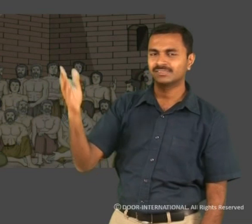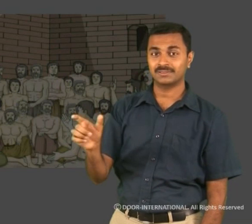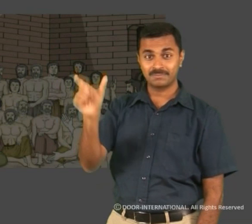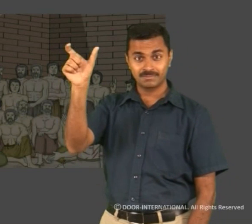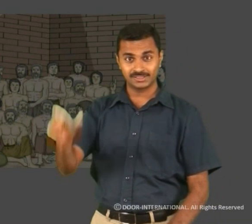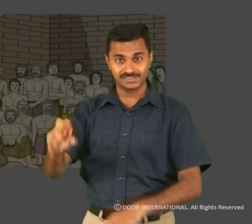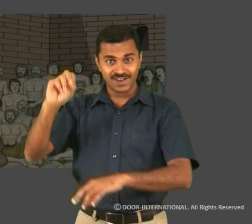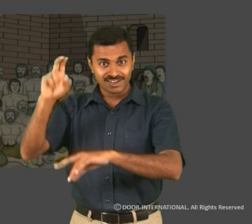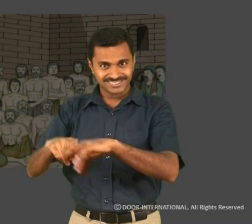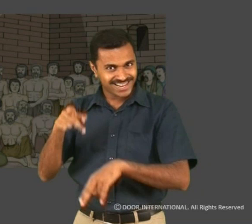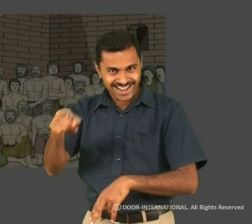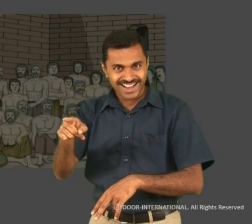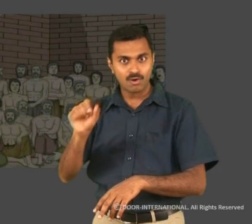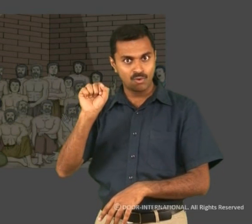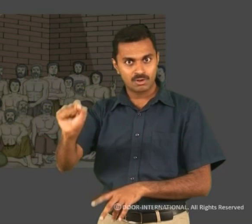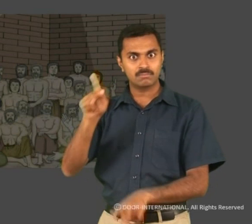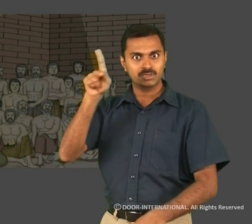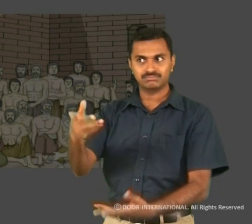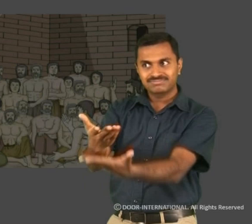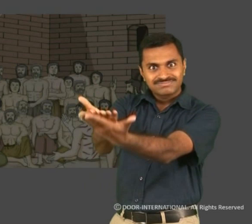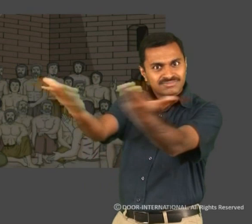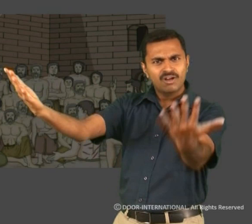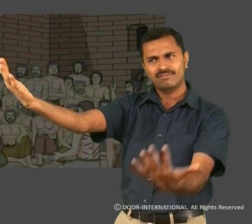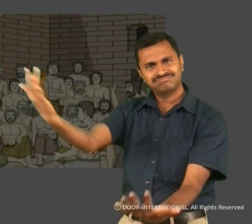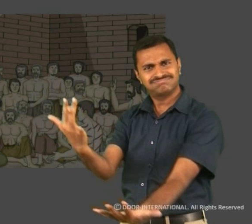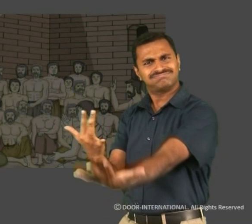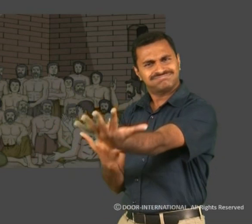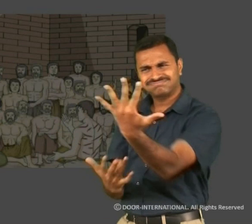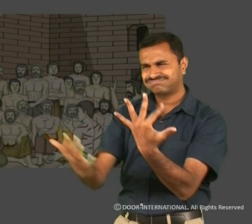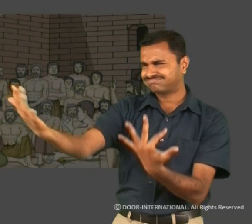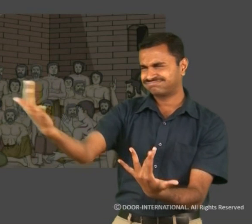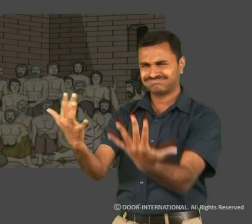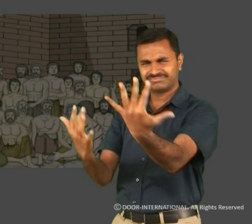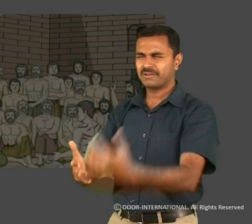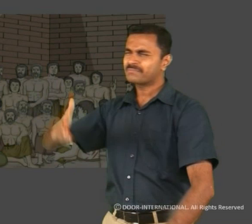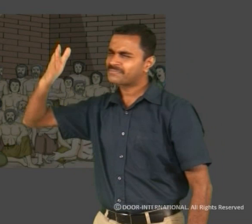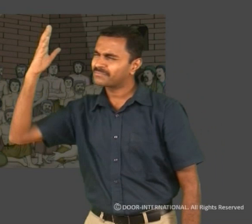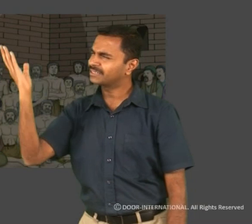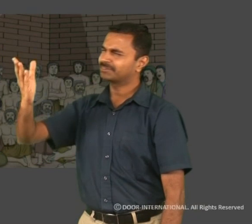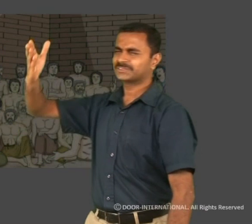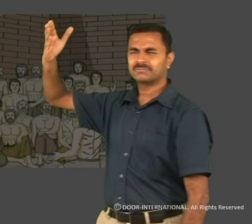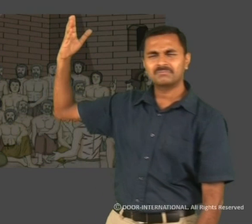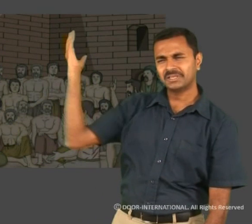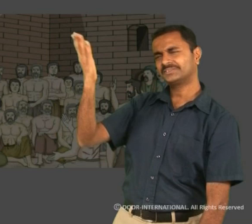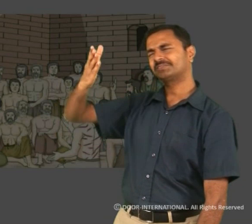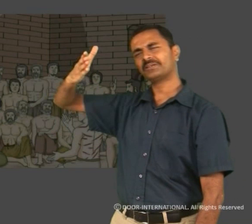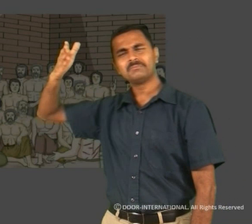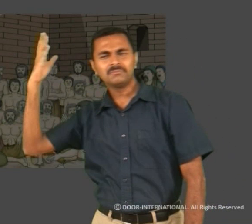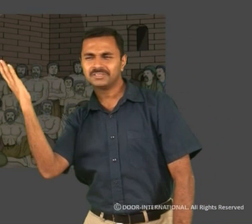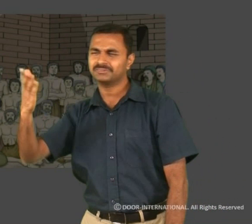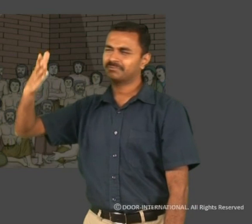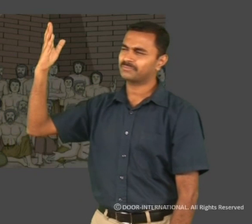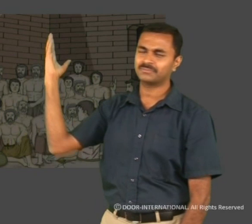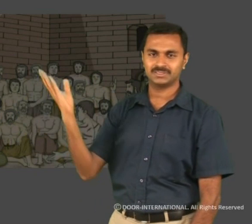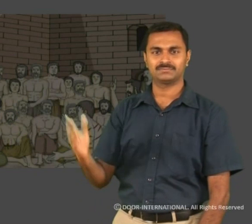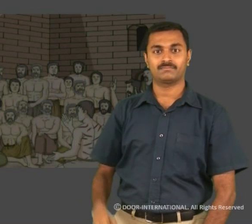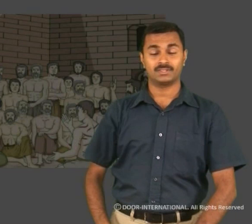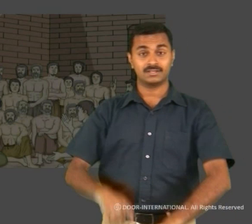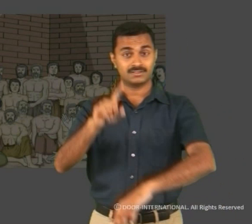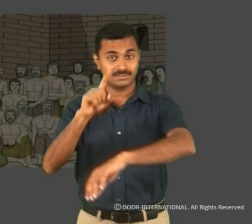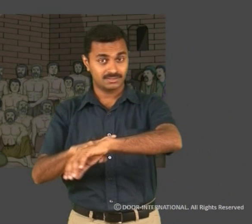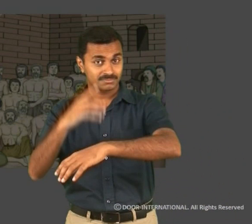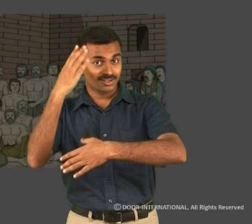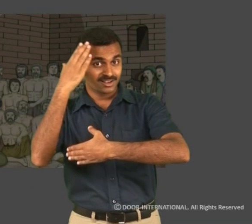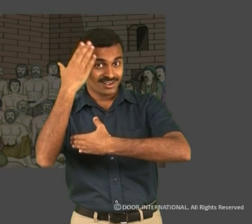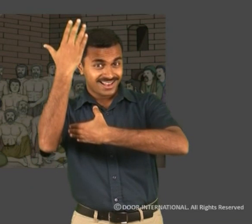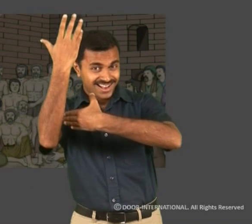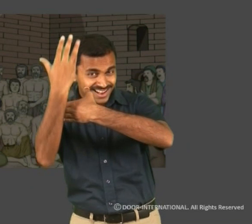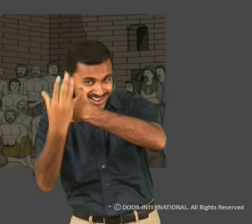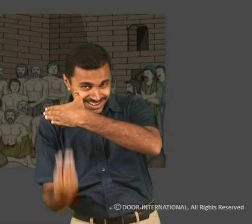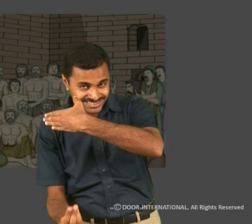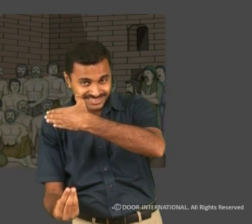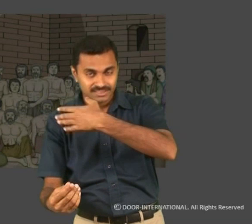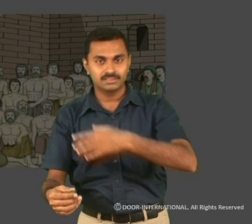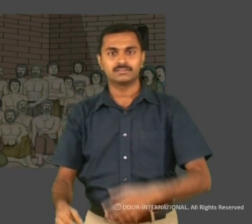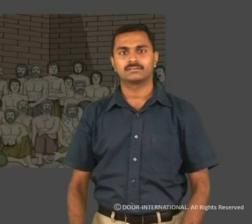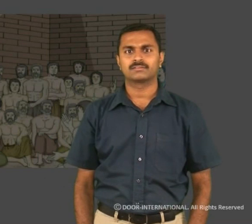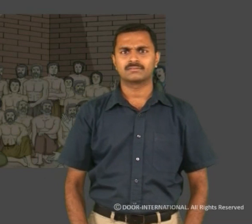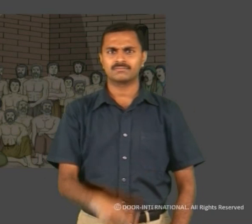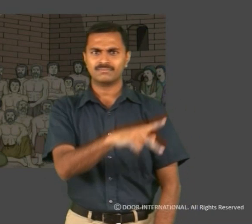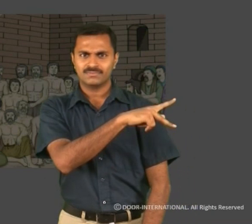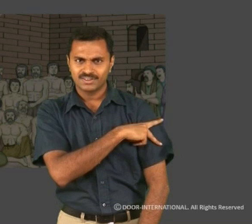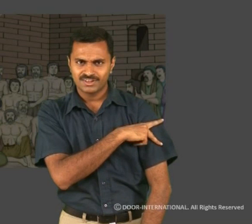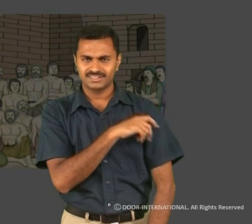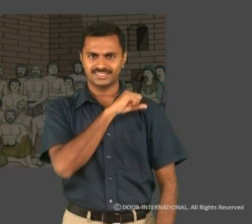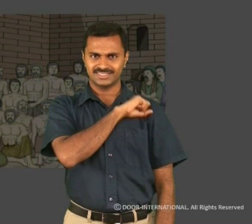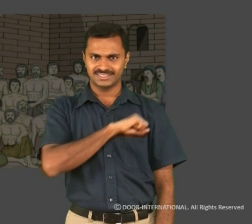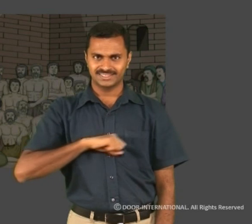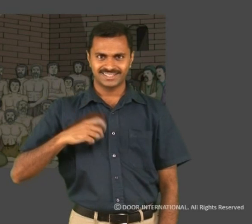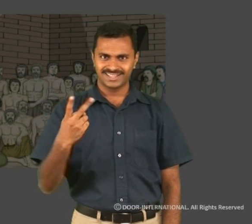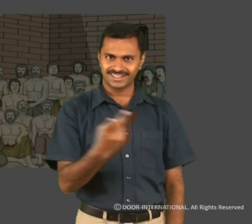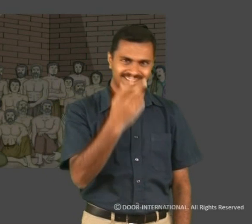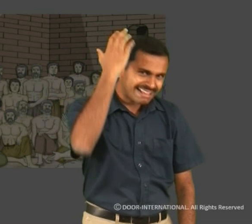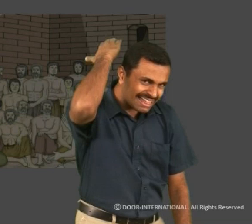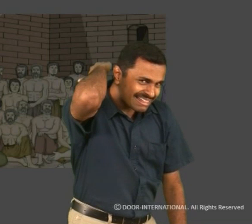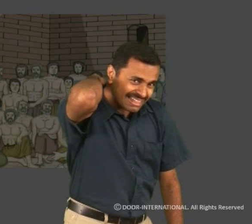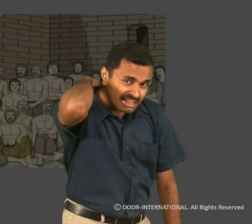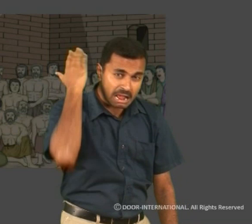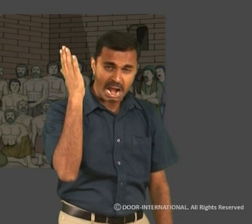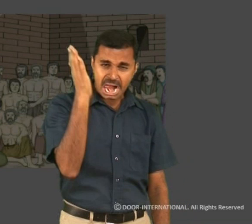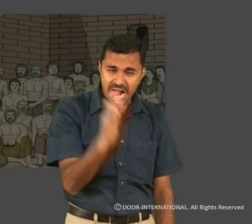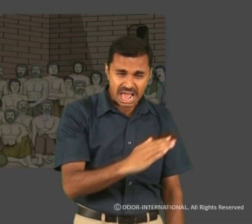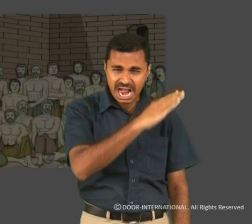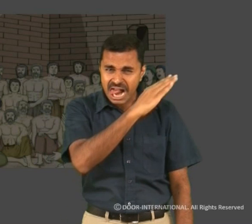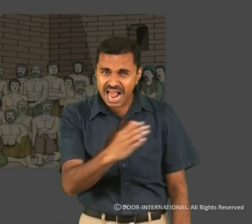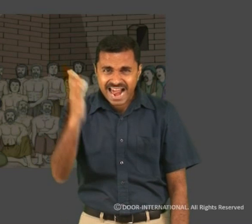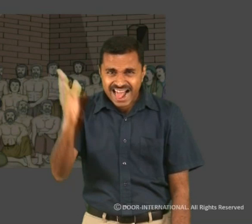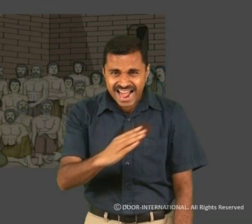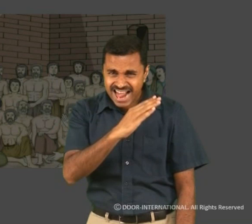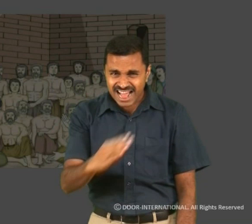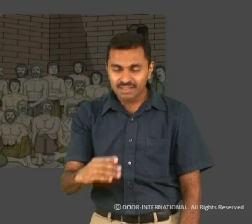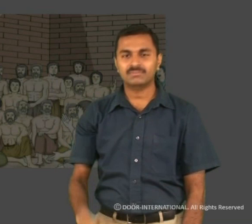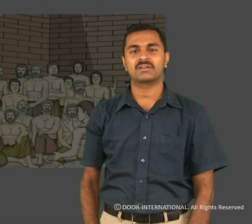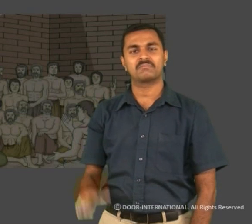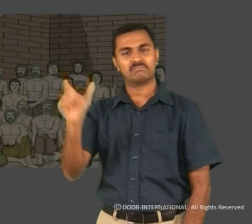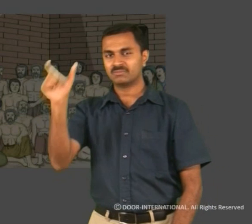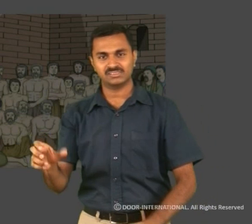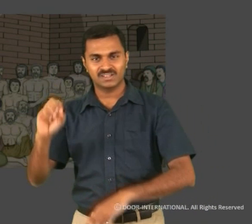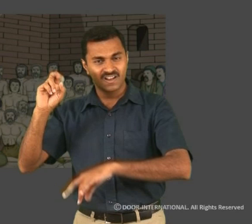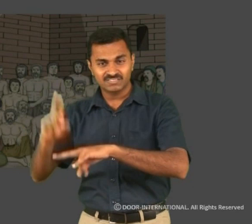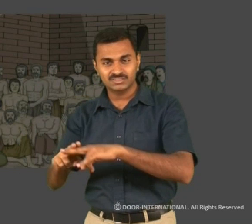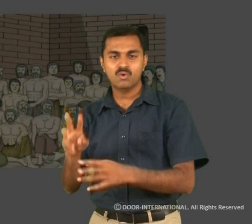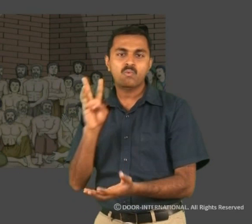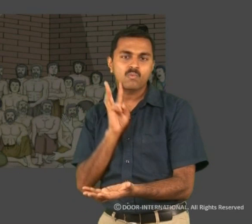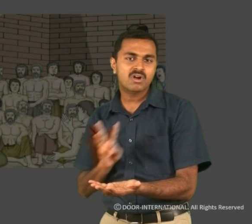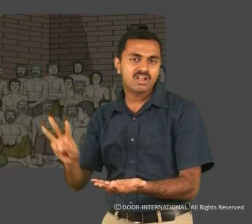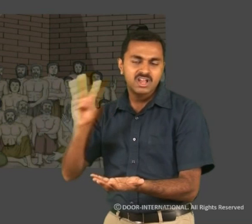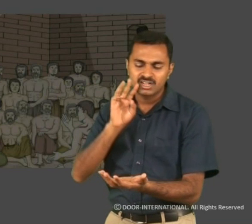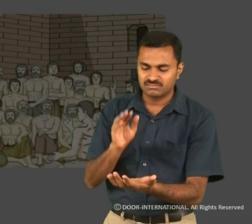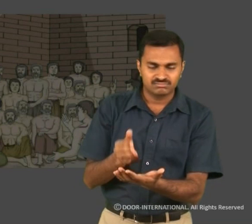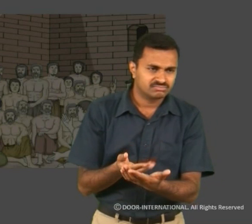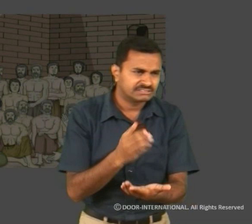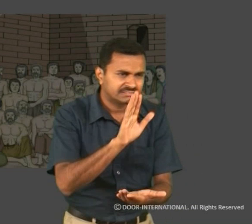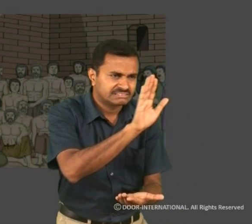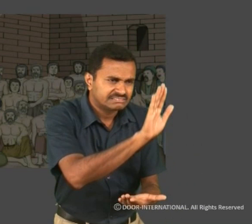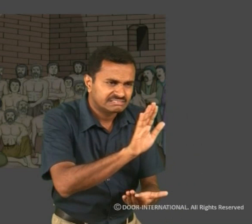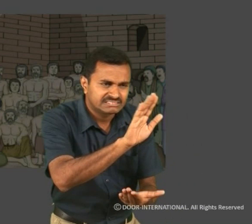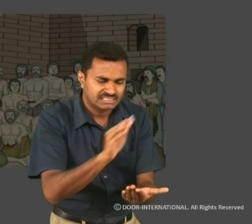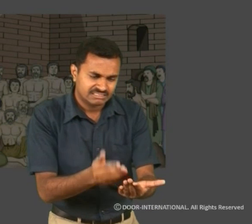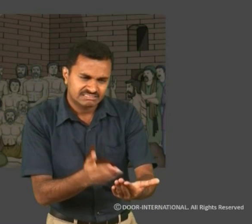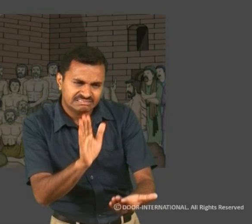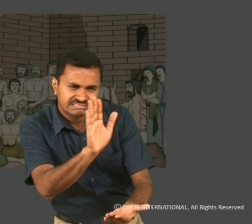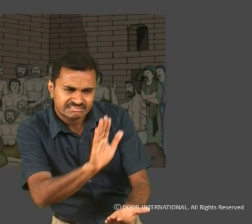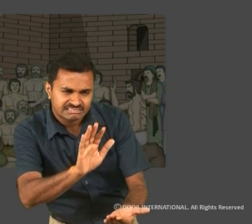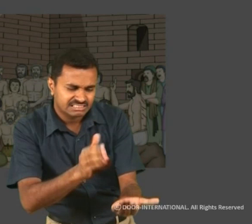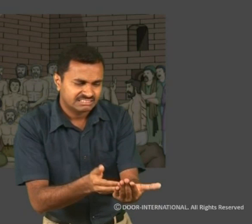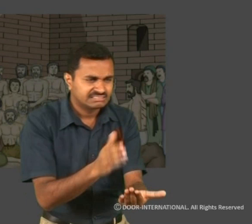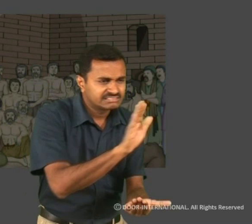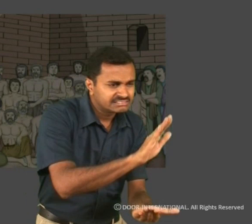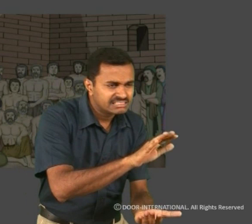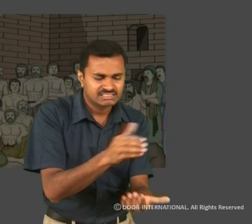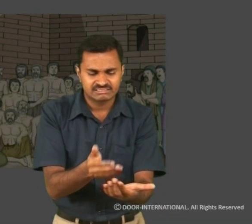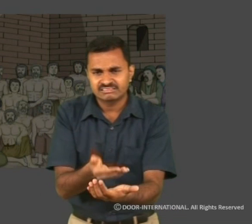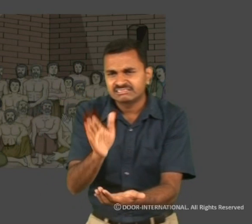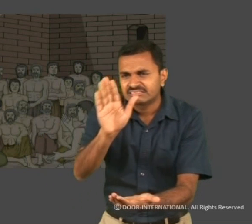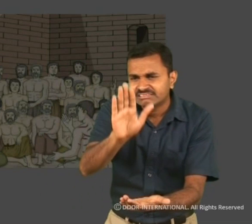Then Paul and Silas spoke the word of the Lord to him and to everyone in his house.